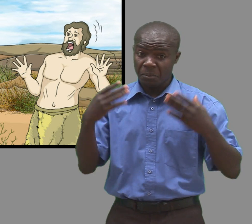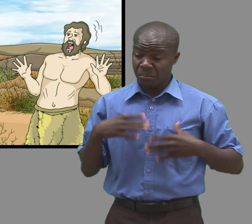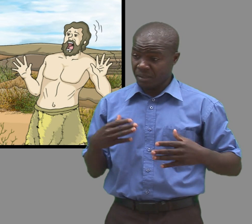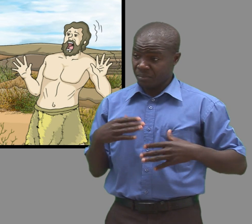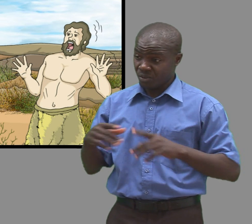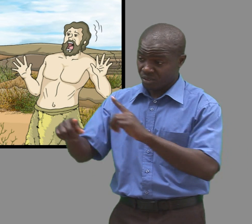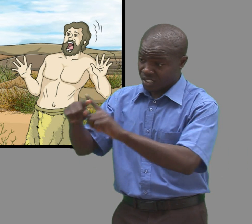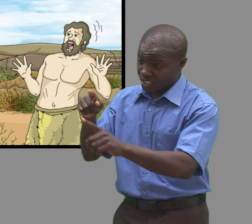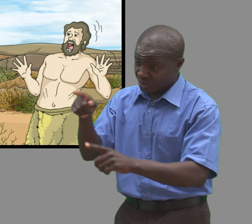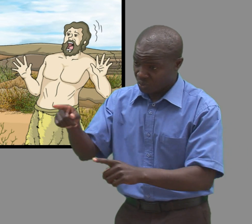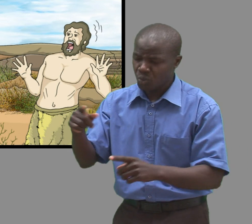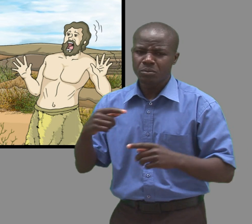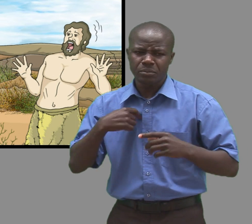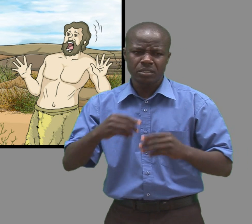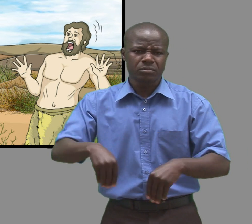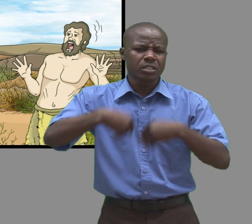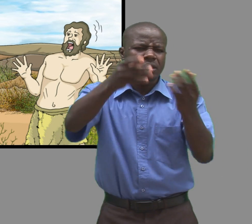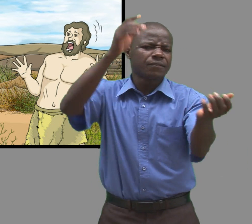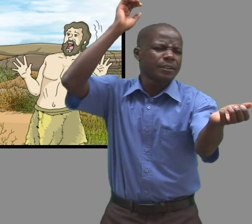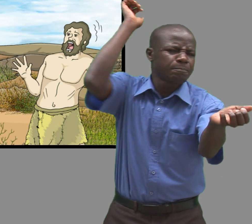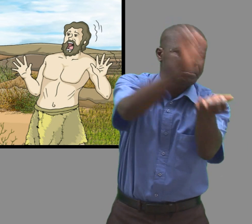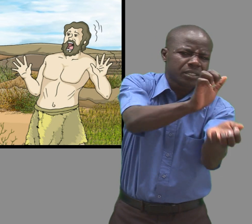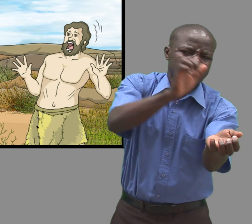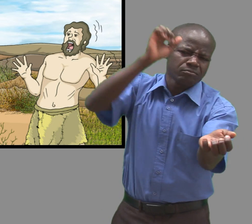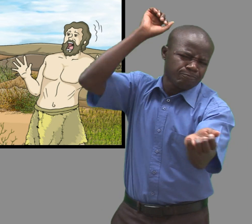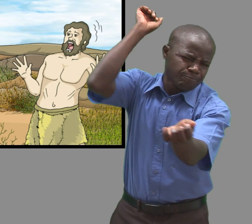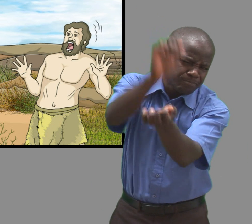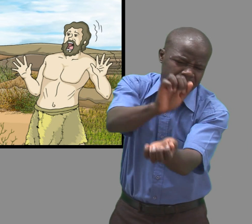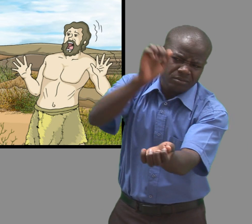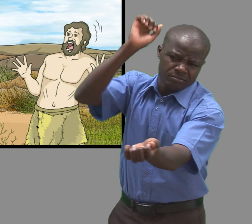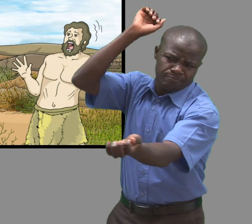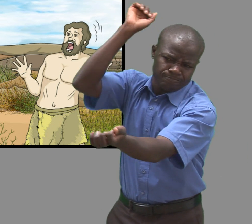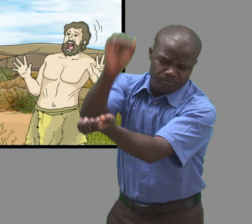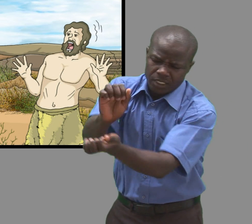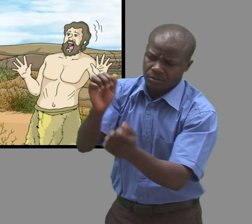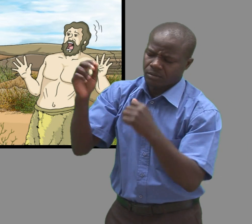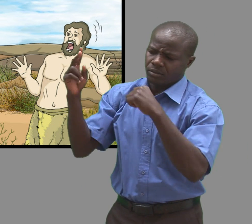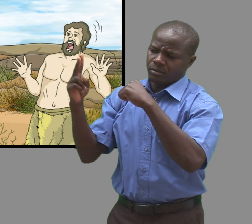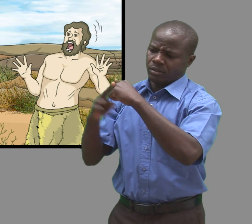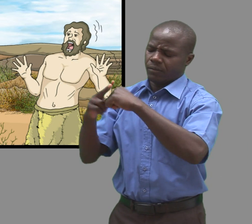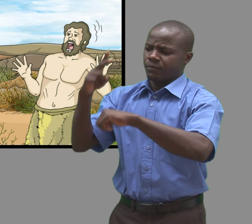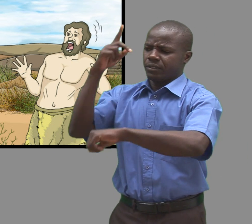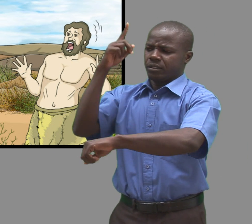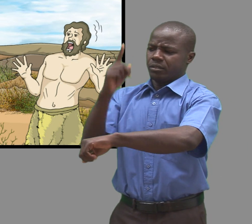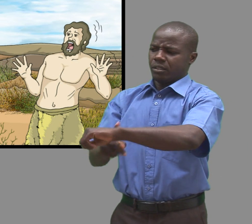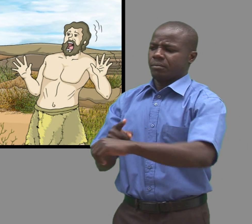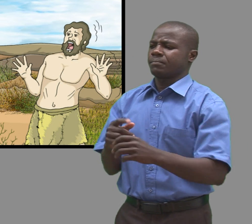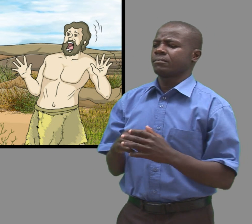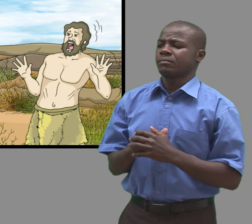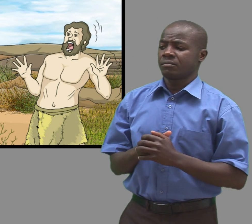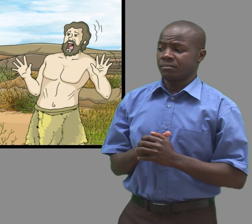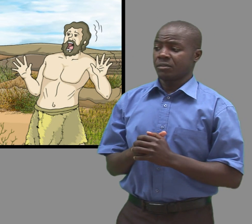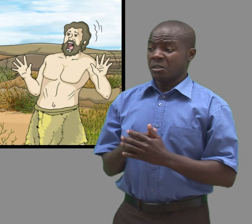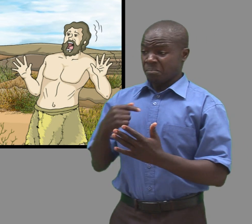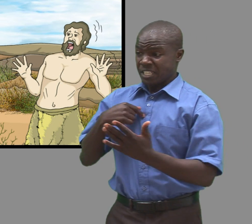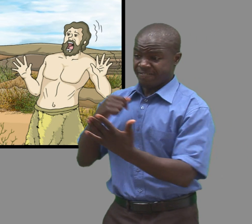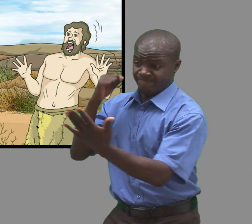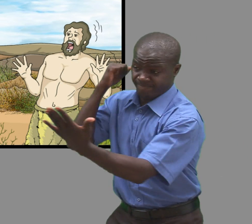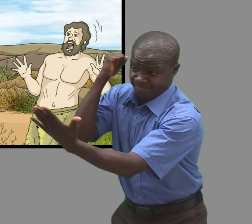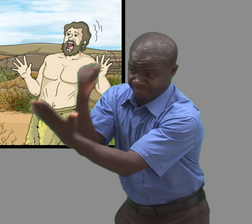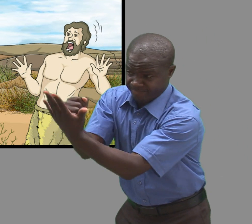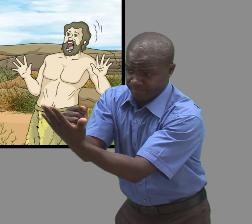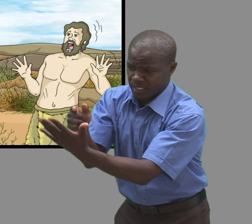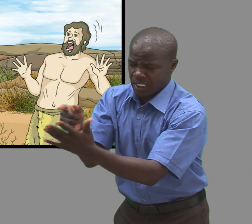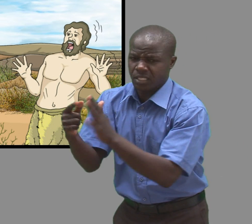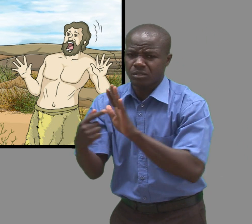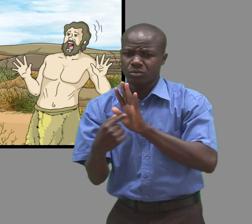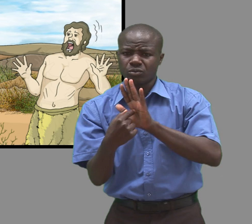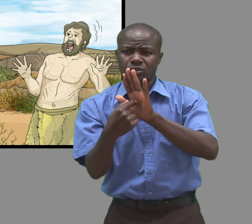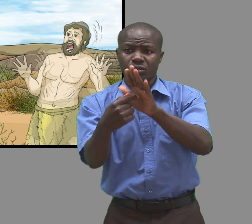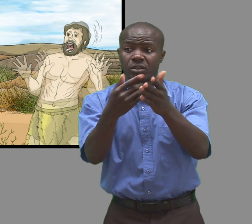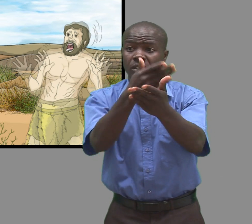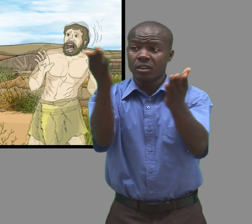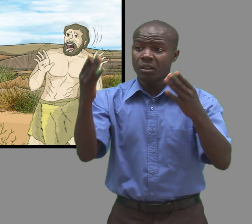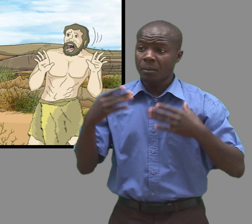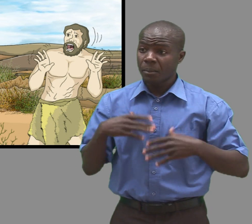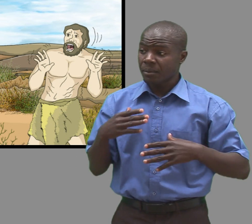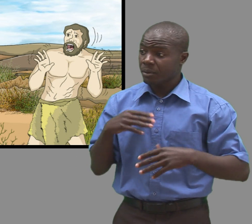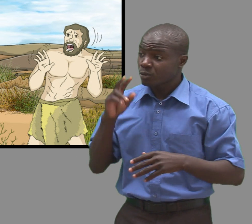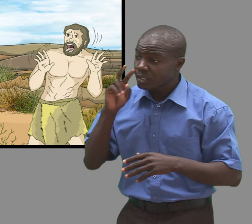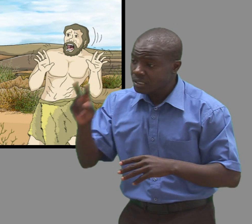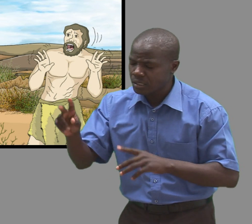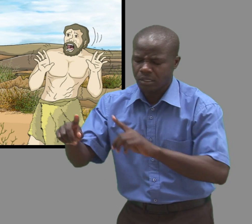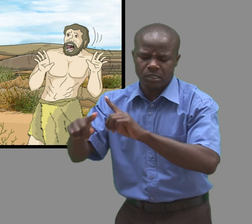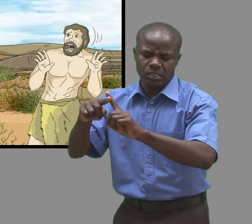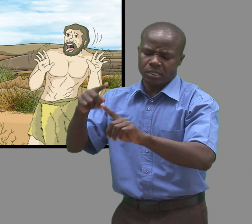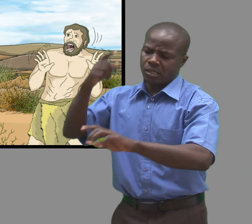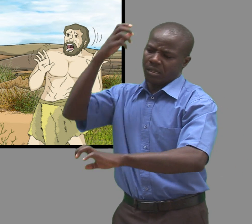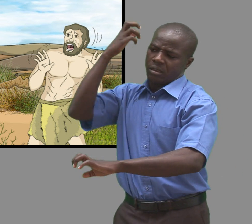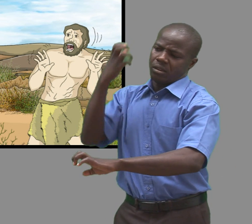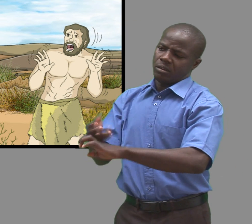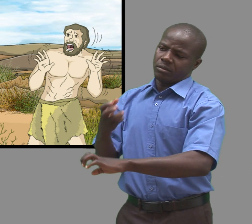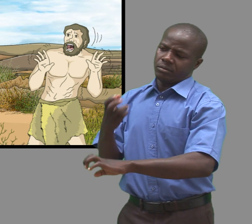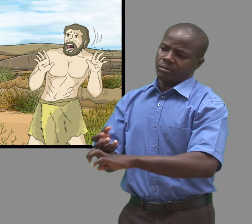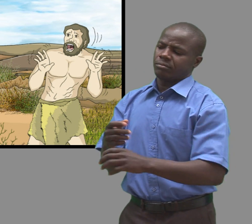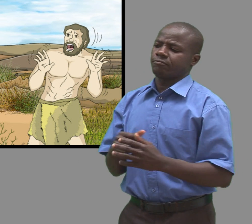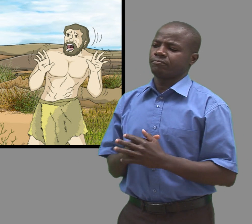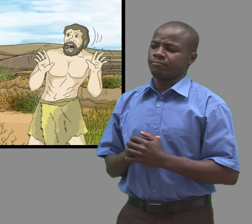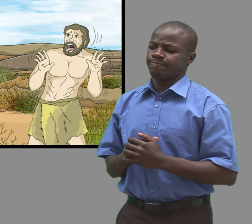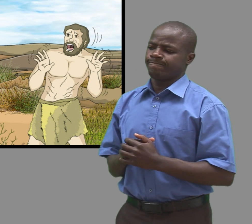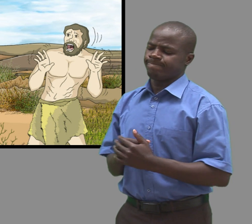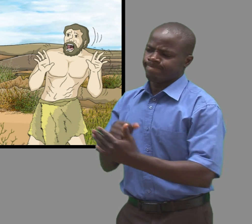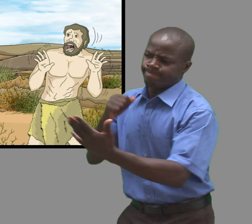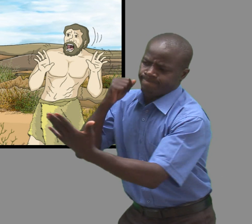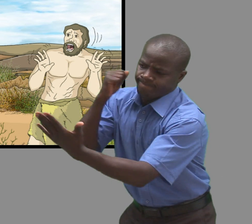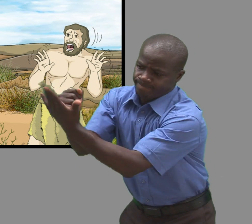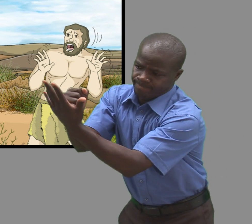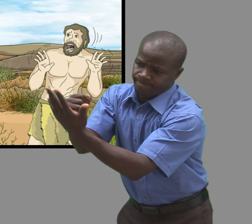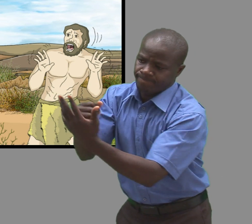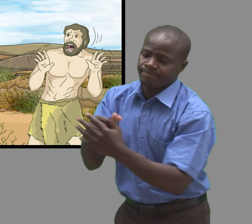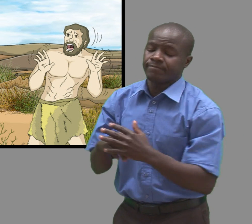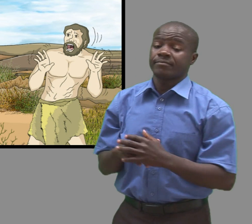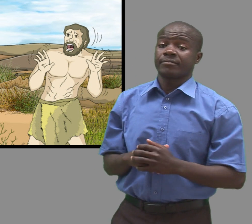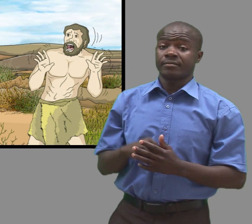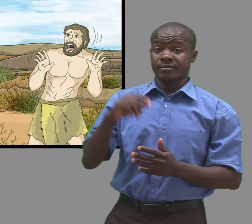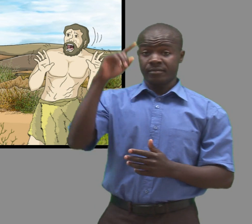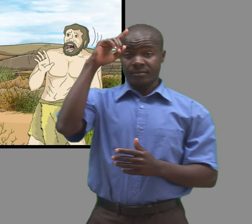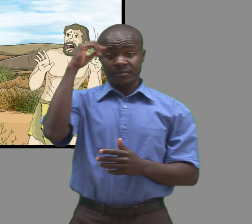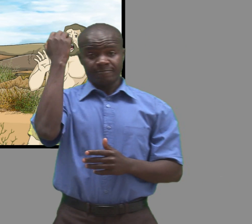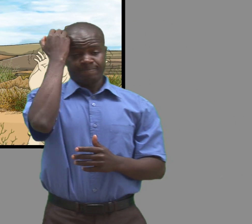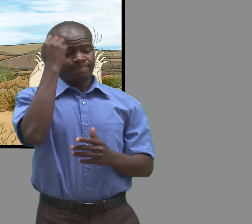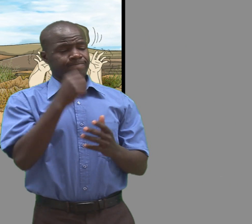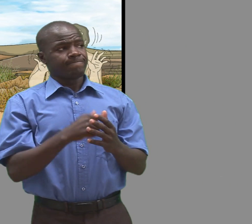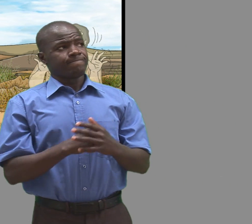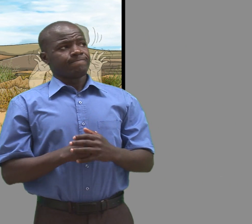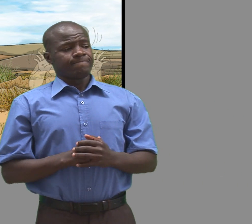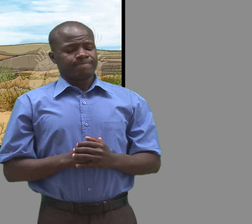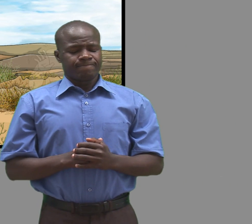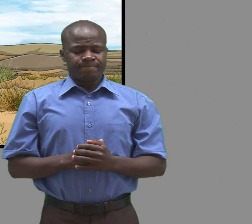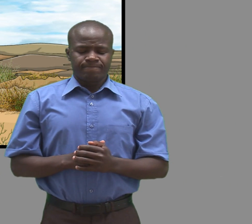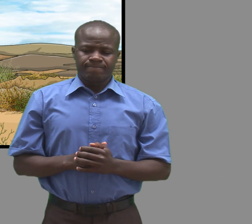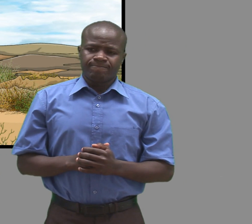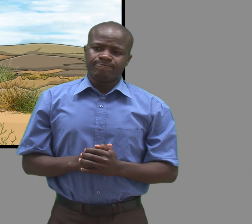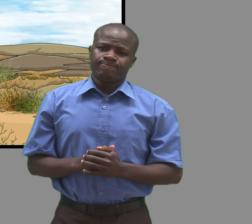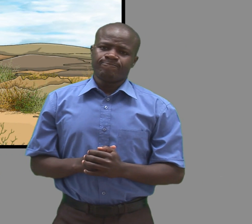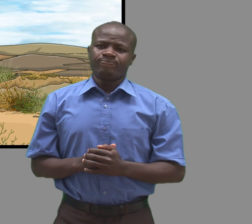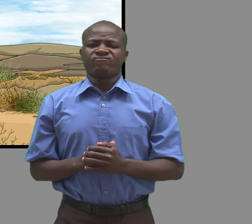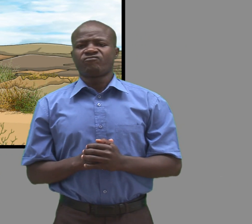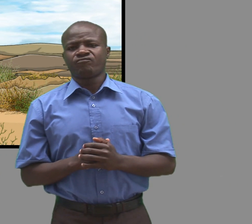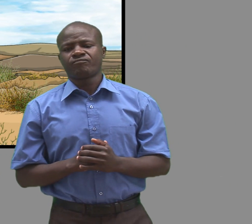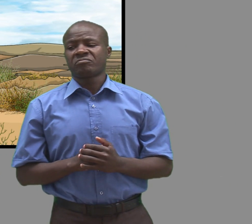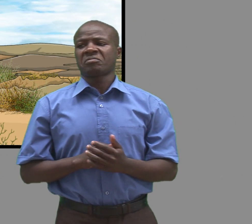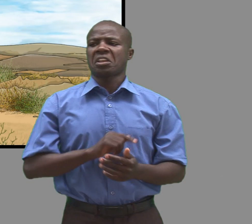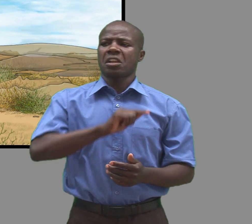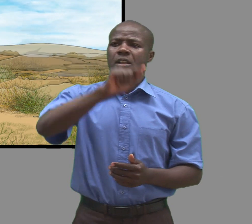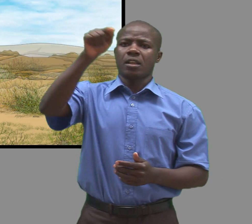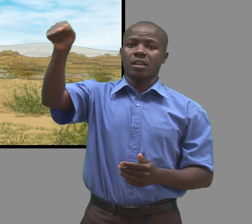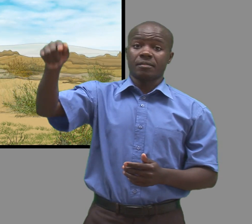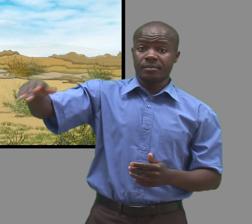“If anyone slays Cain, then Cain will be avenged sevenfold.” And the LORD placed a mark on Cain, so that no one who found him would kill him.